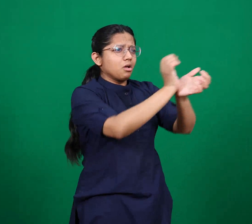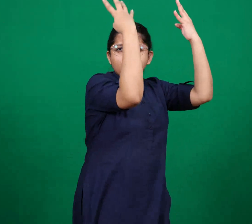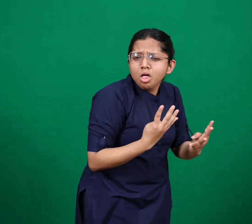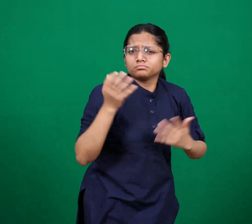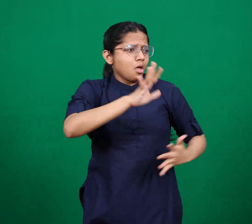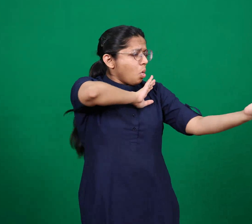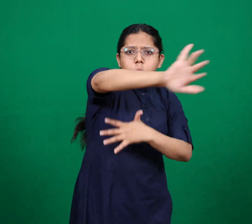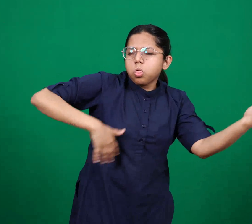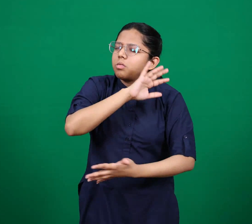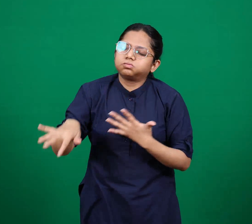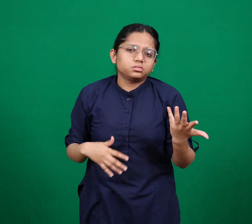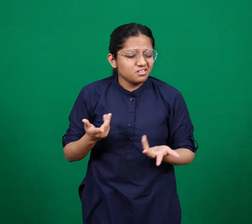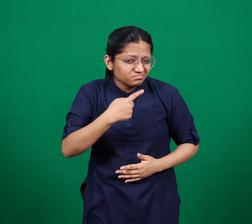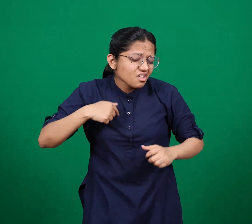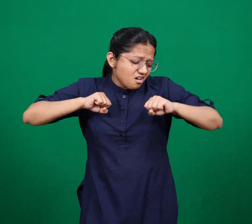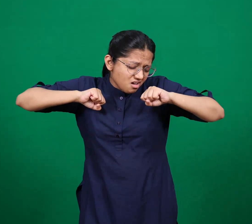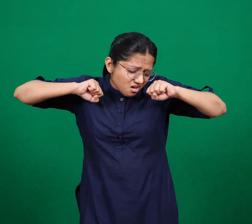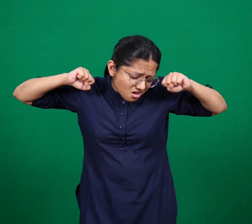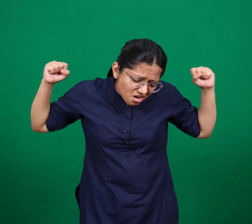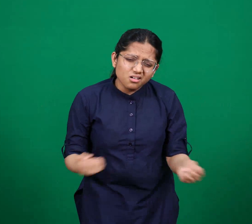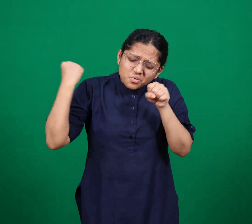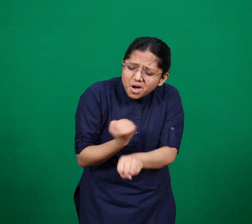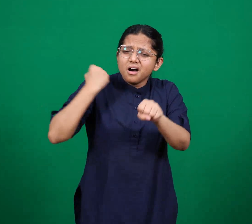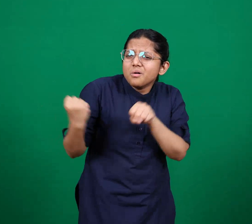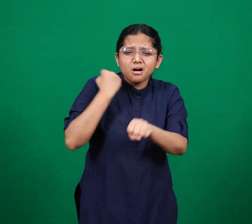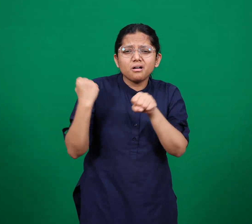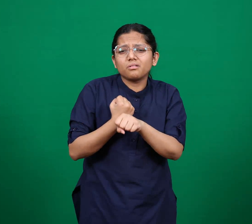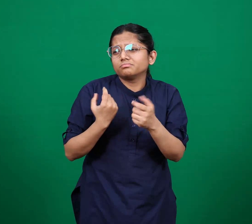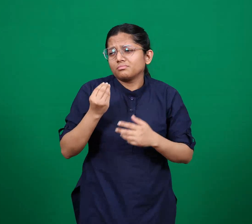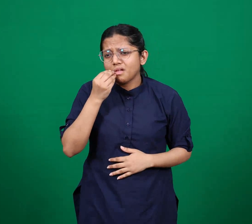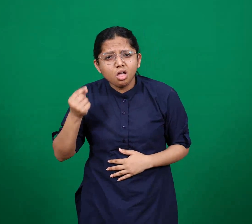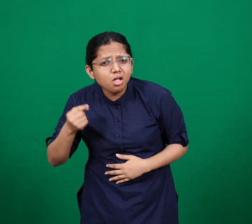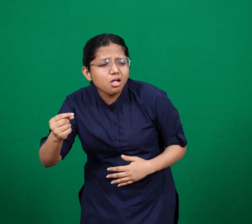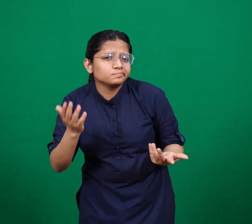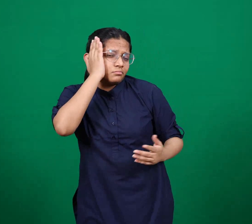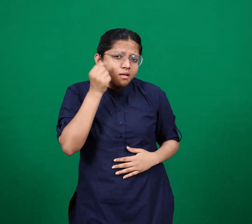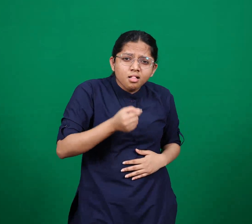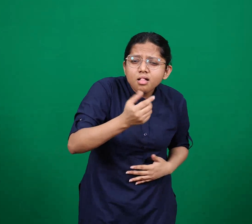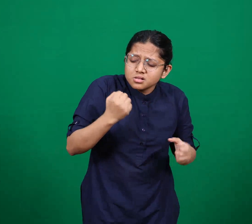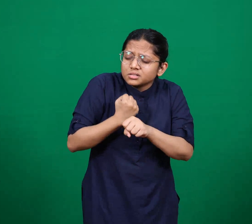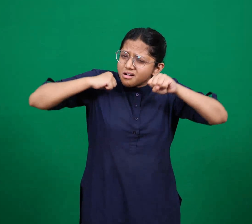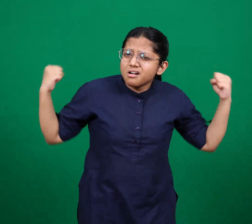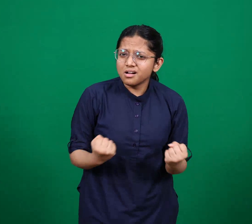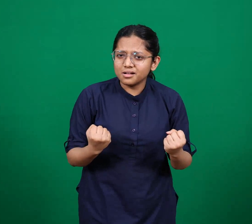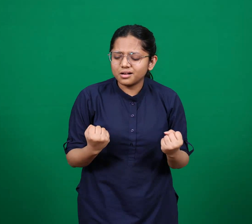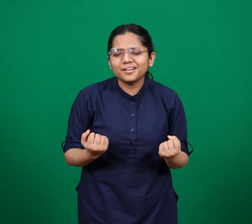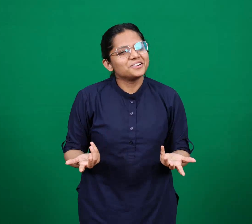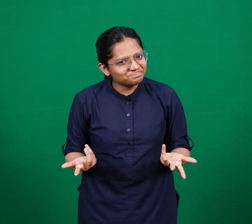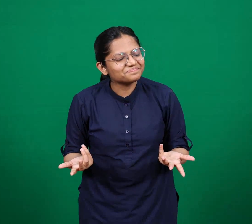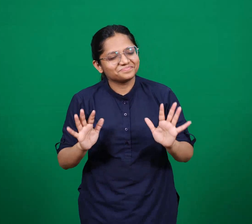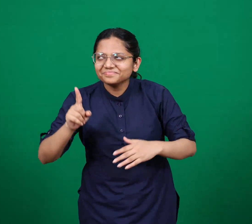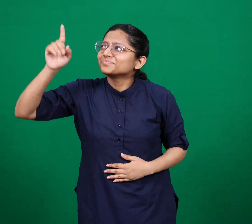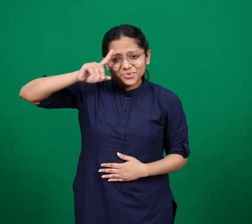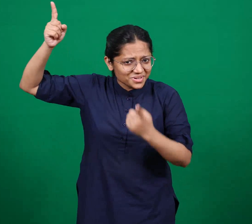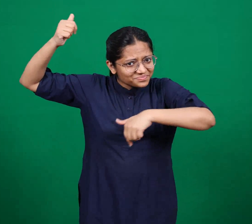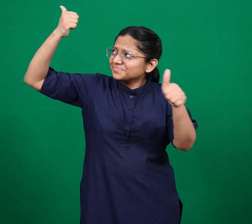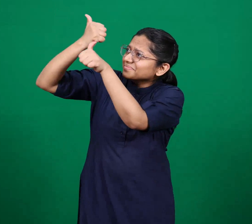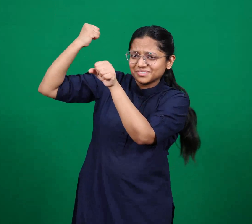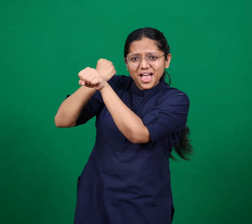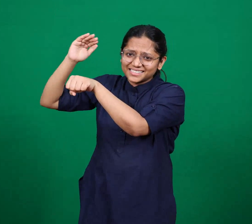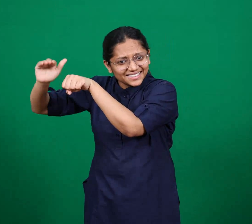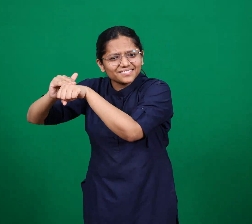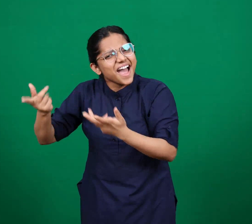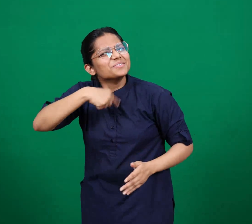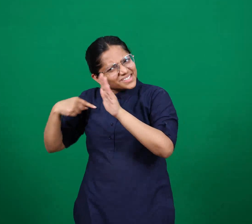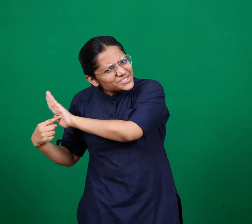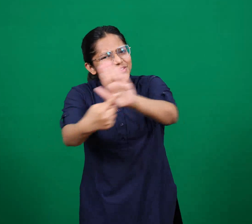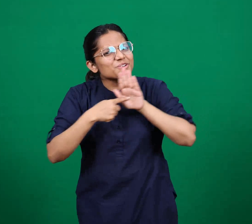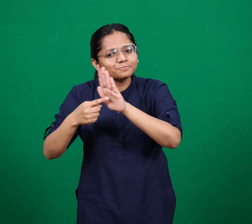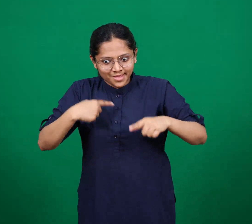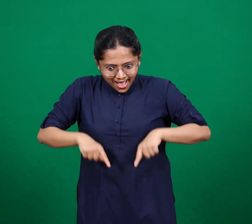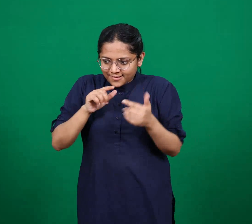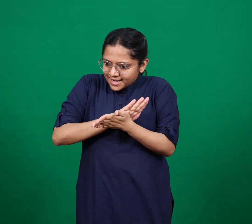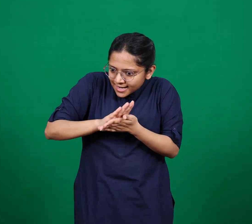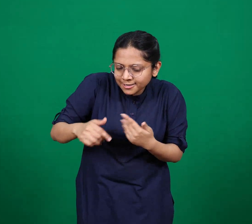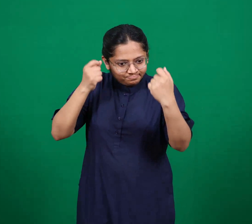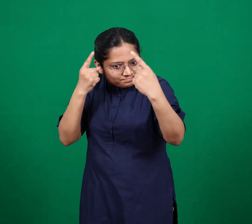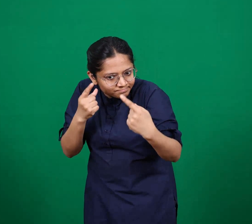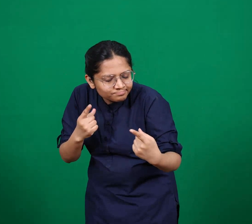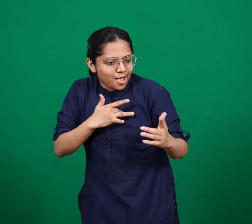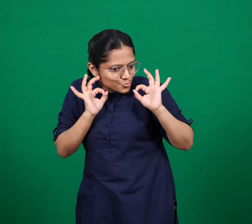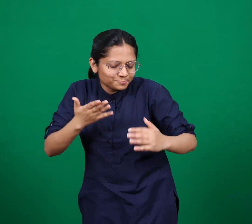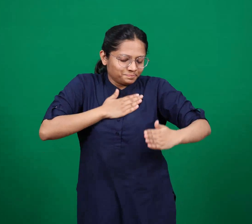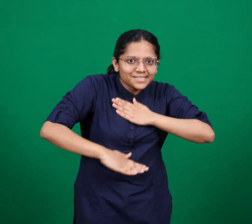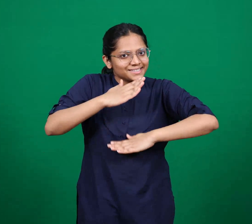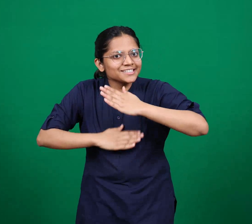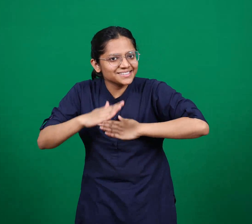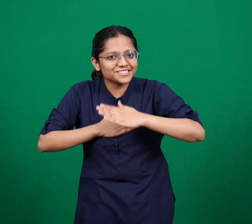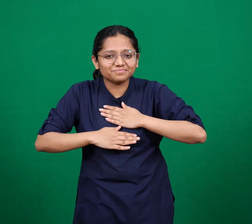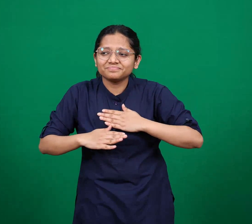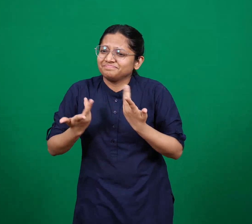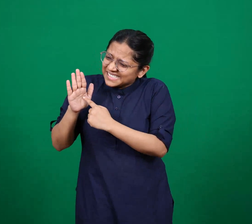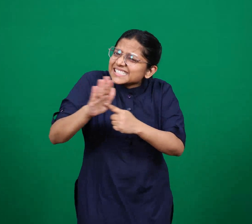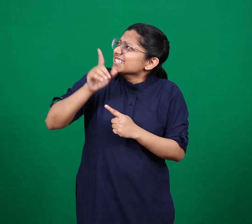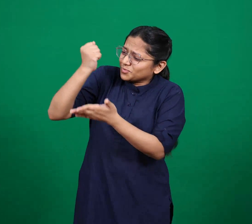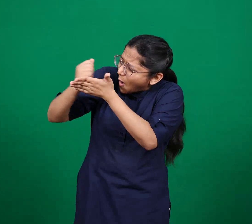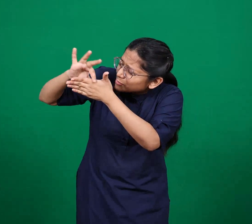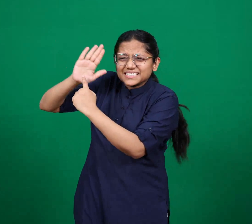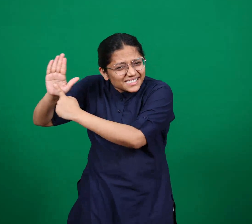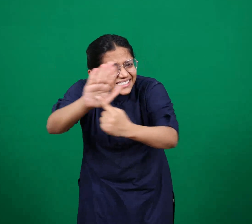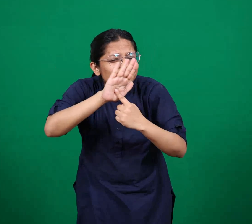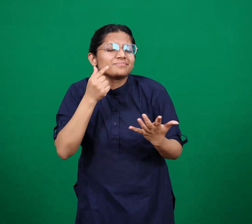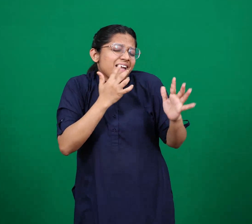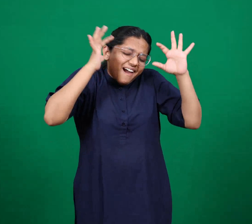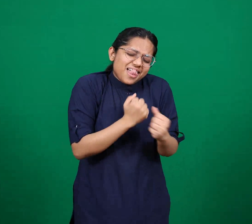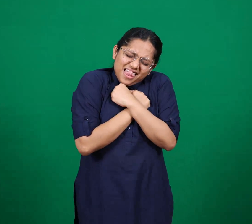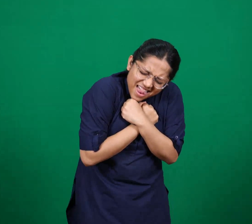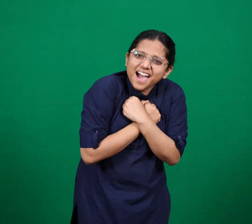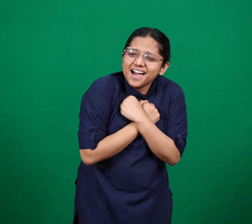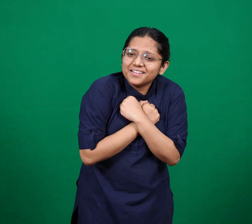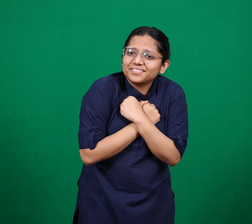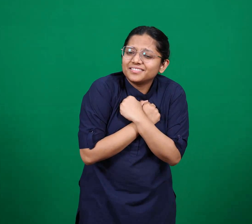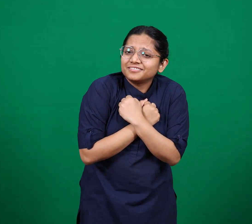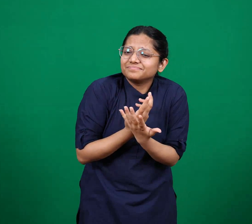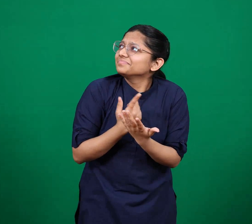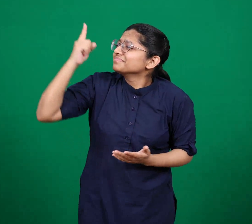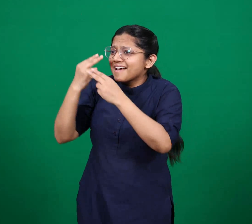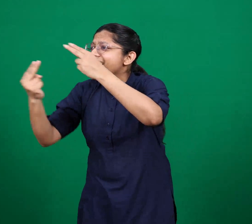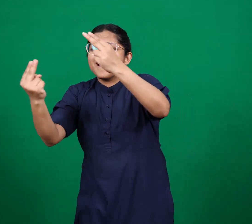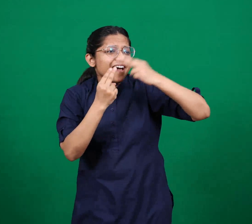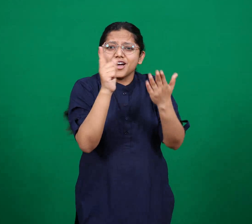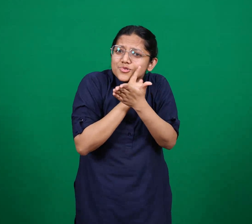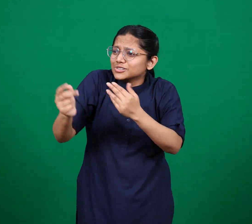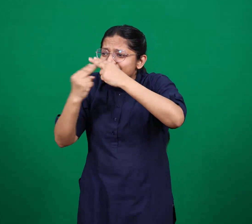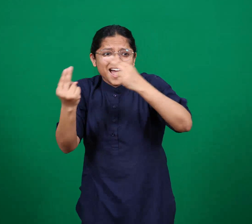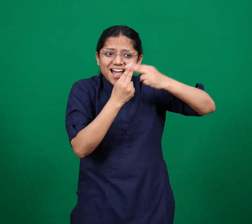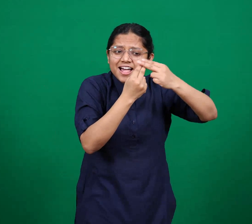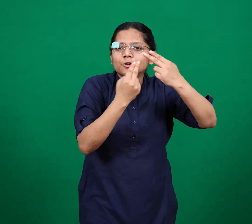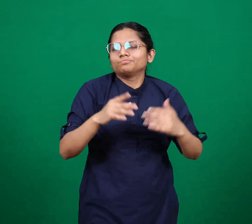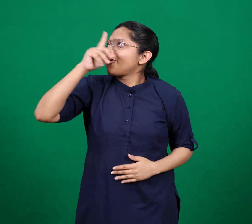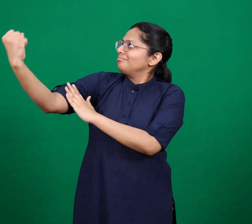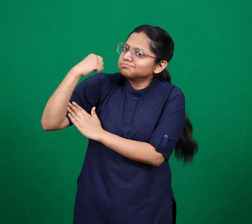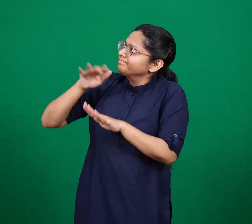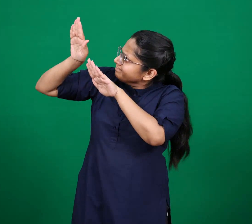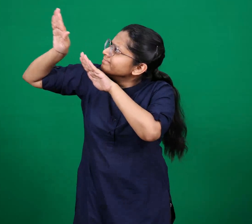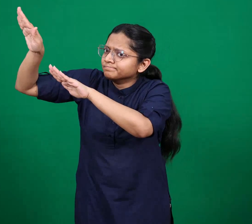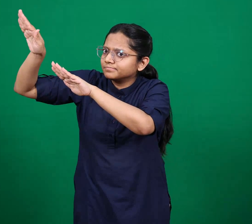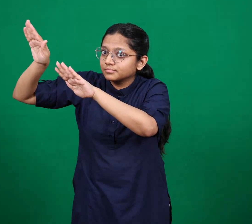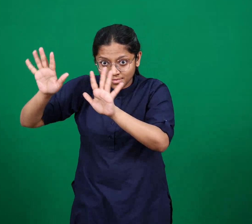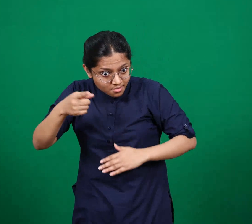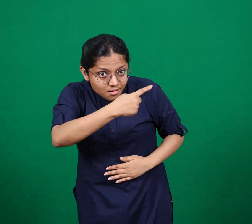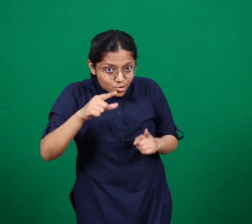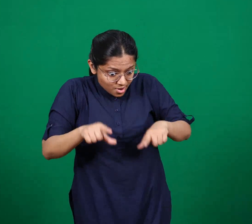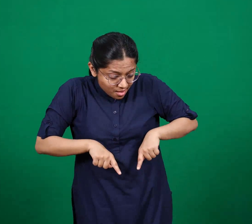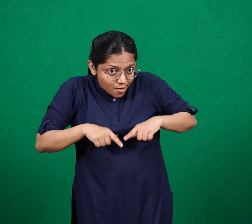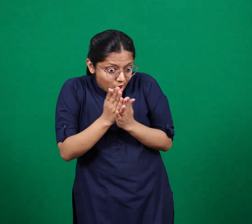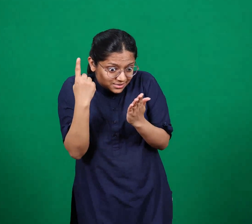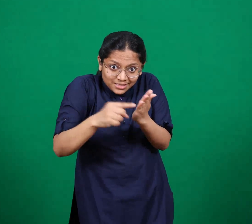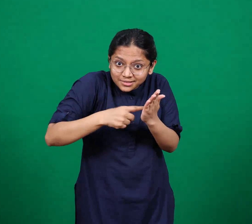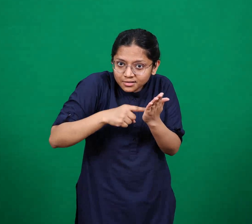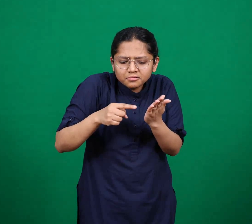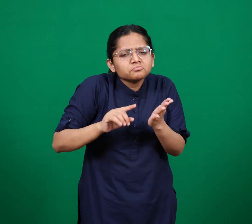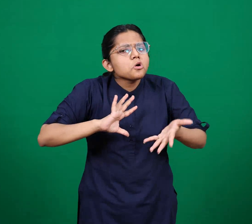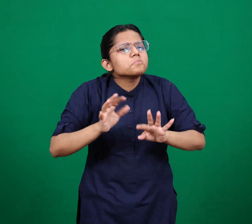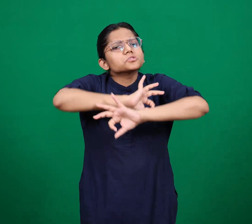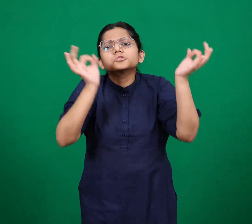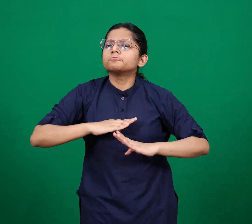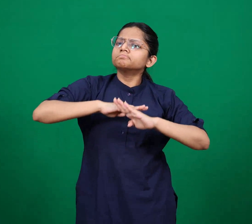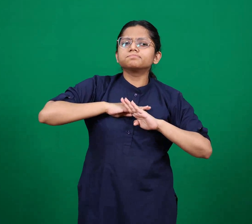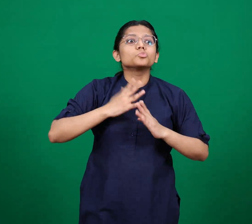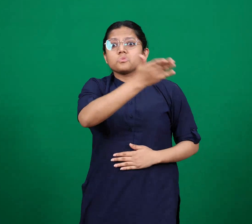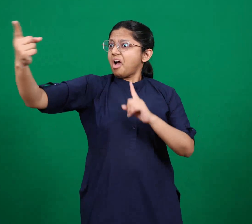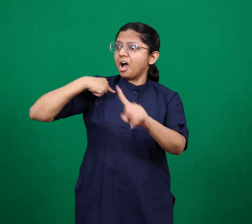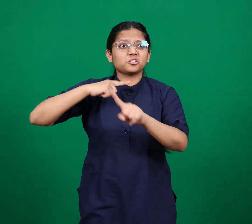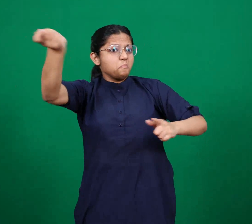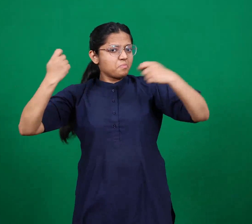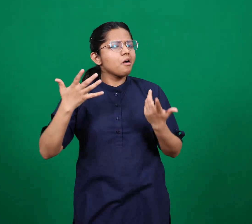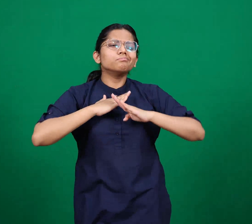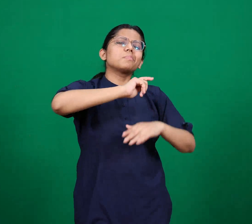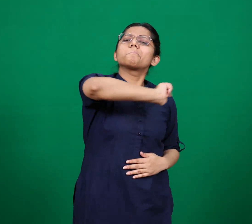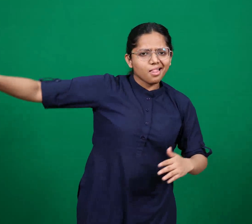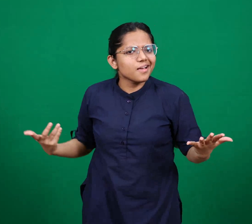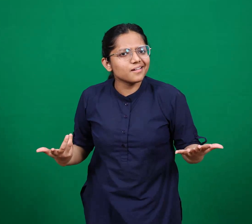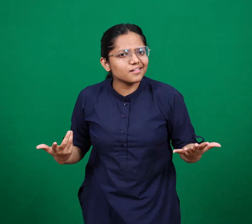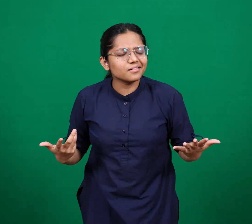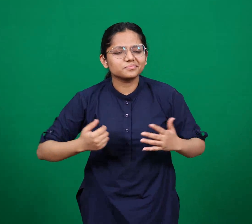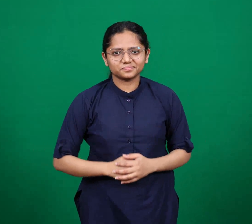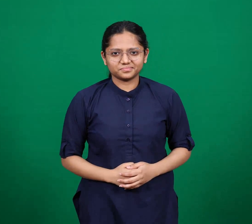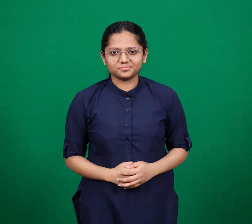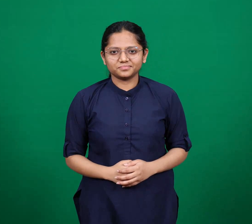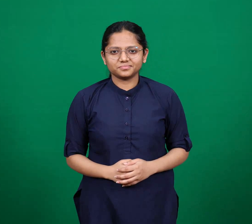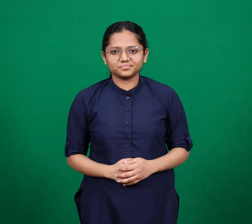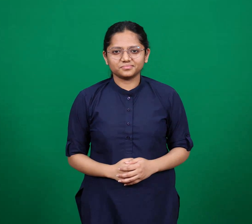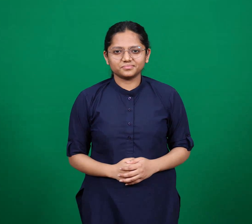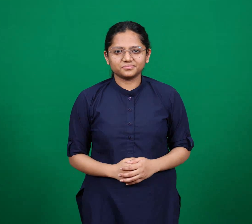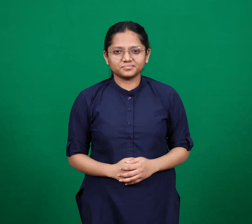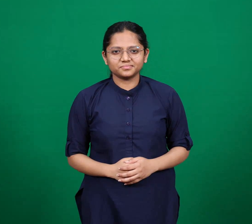in labor, sleepless nights, and hunger; in purity, knowledge, patience, and kindness; in the Holy Spirit and in sincere love; in truthful speech and in the power of God; with the weapons of righteousness in the right hand and in the left;